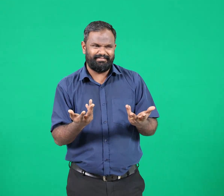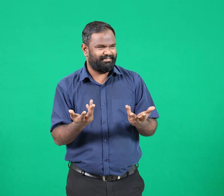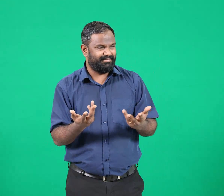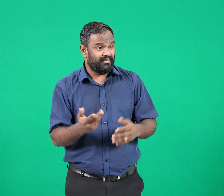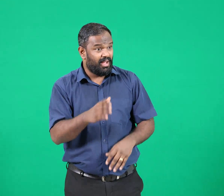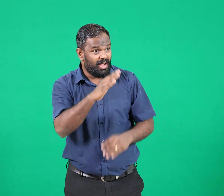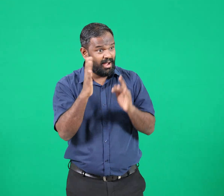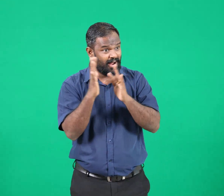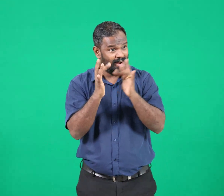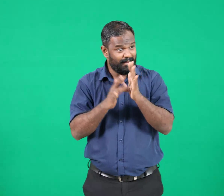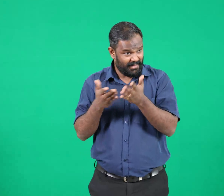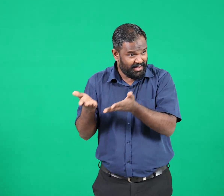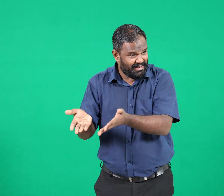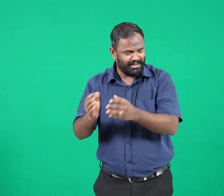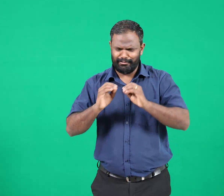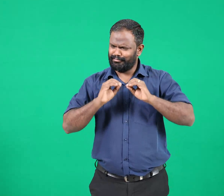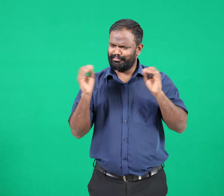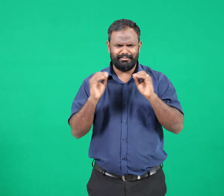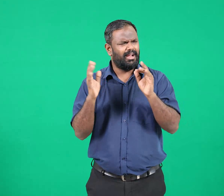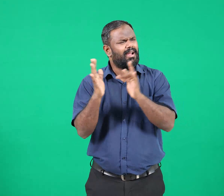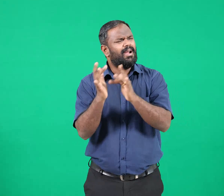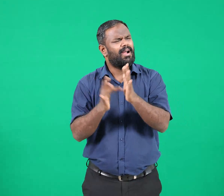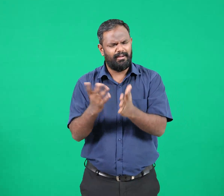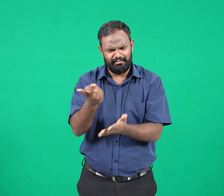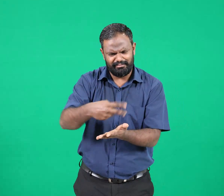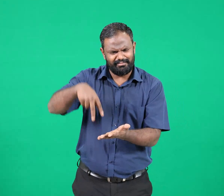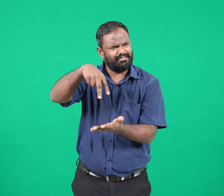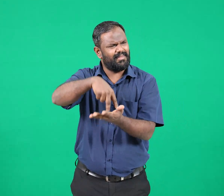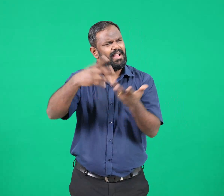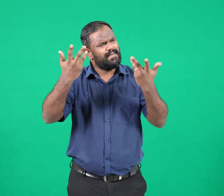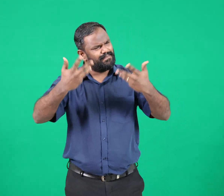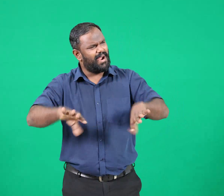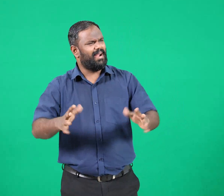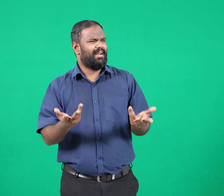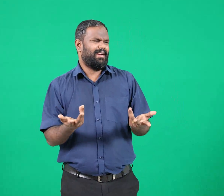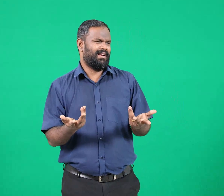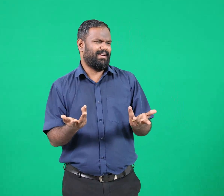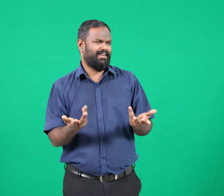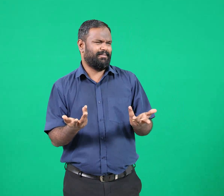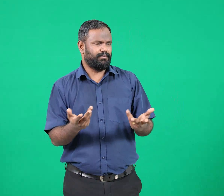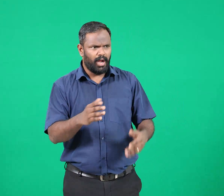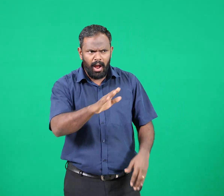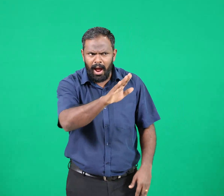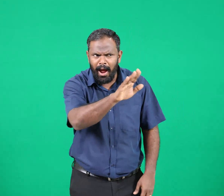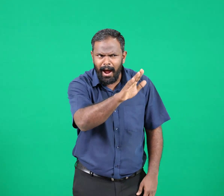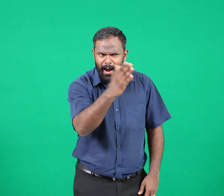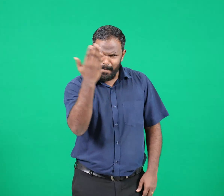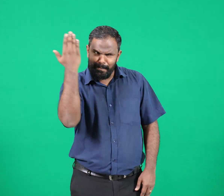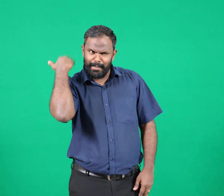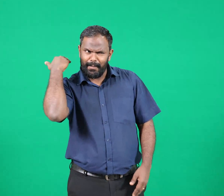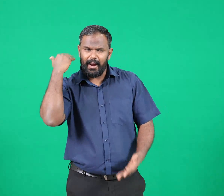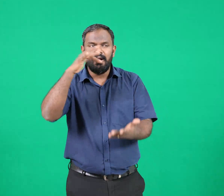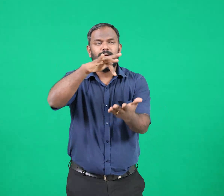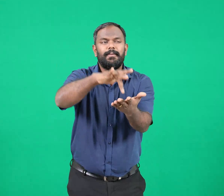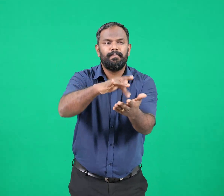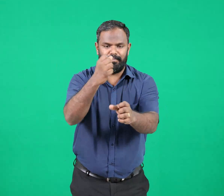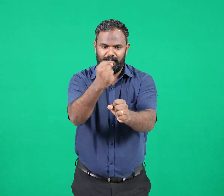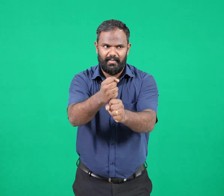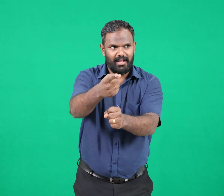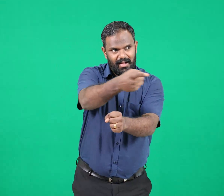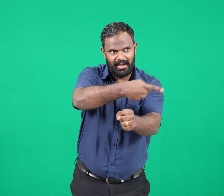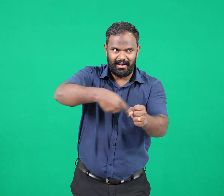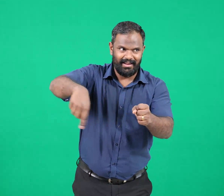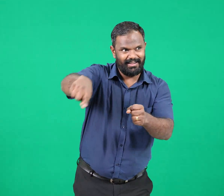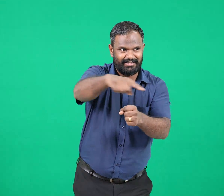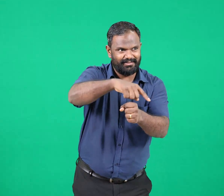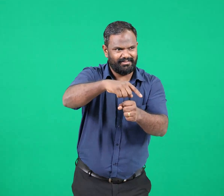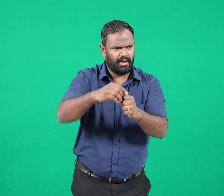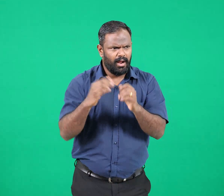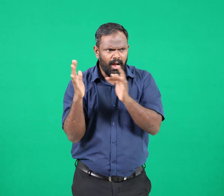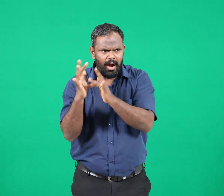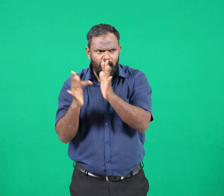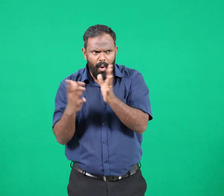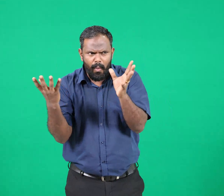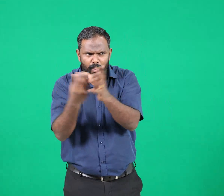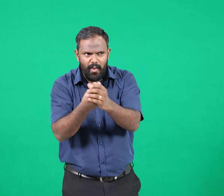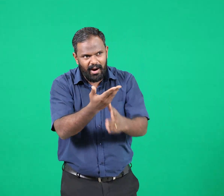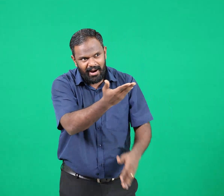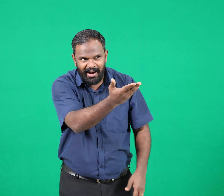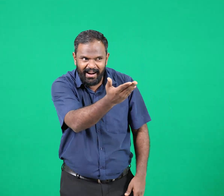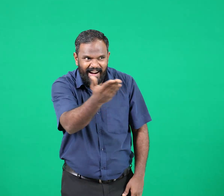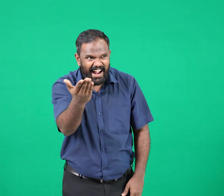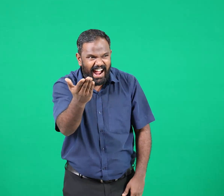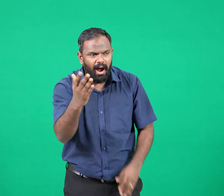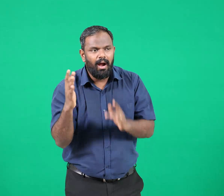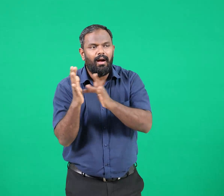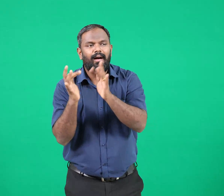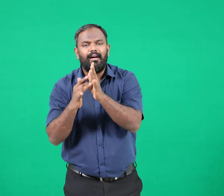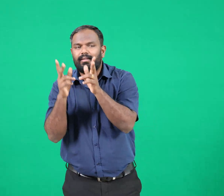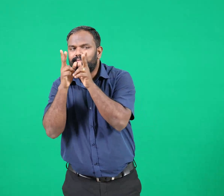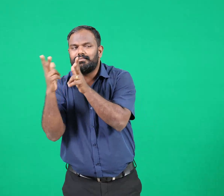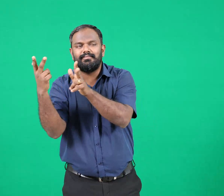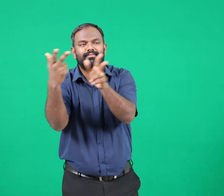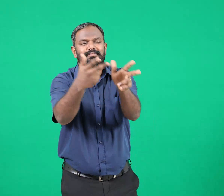He is not here; He has risen!